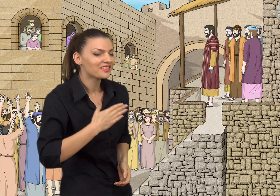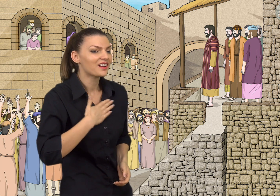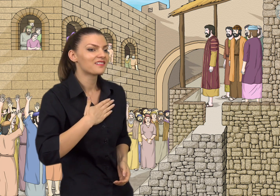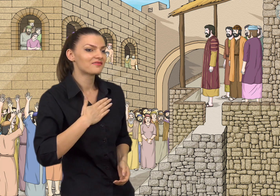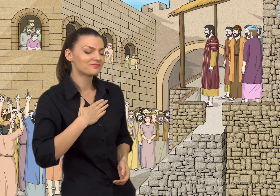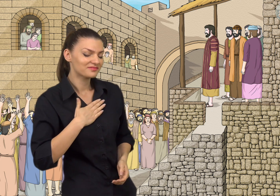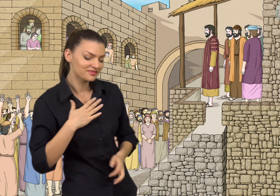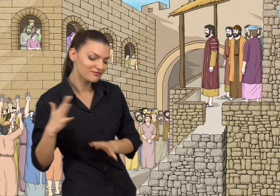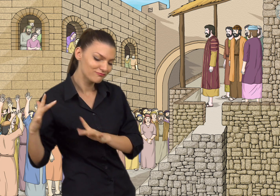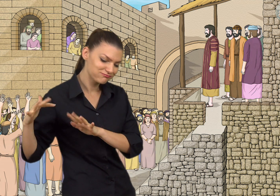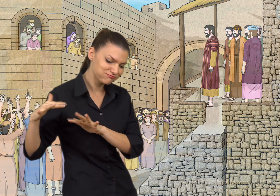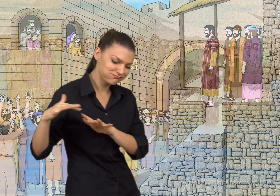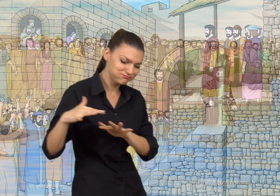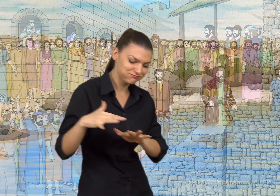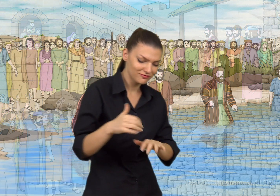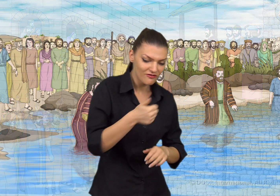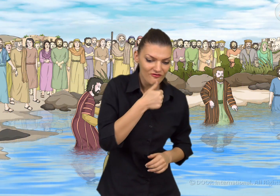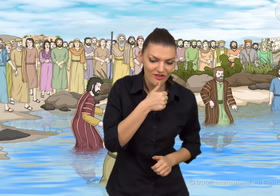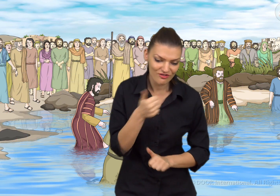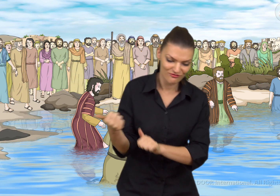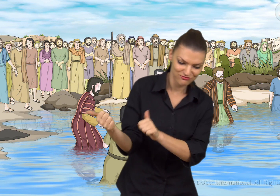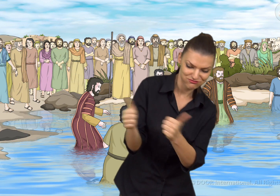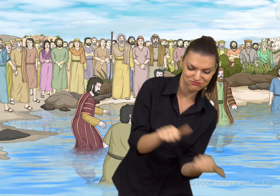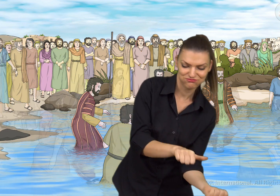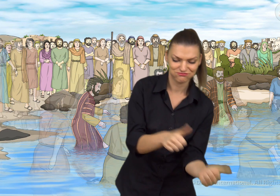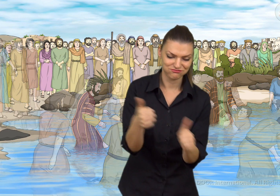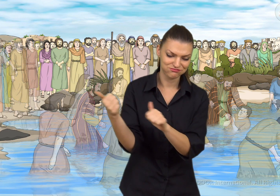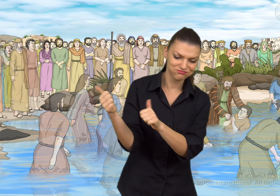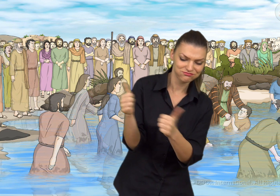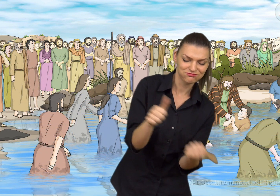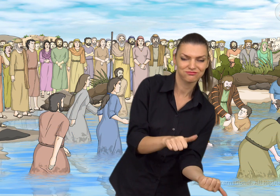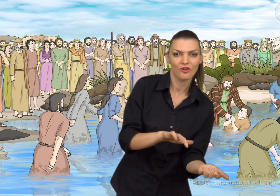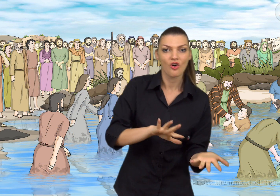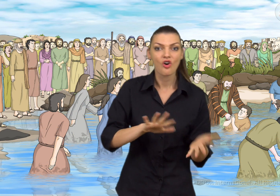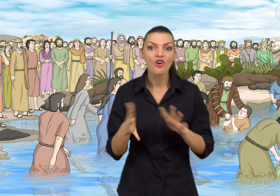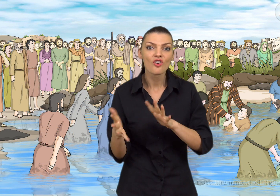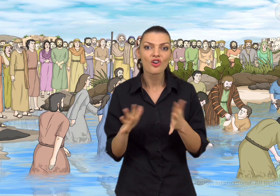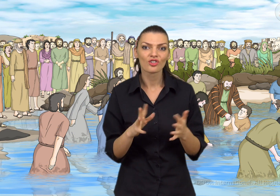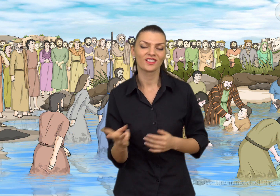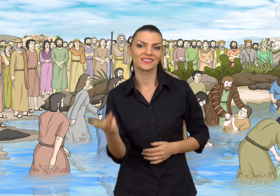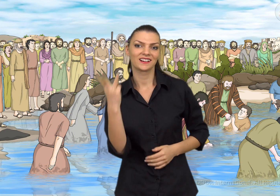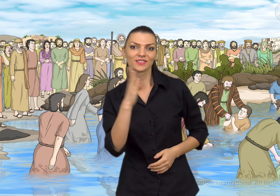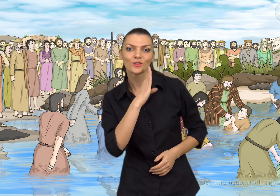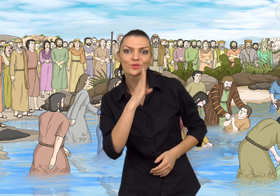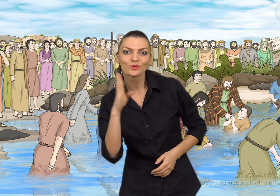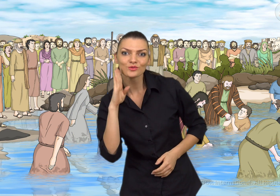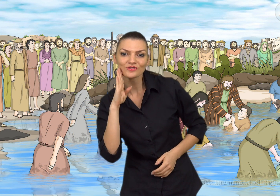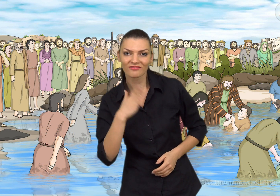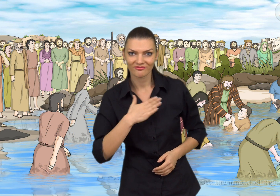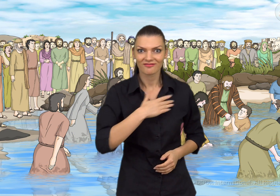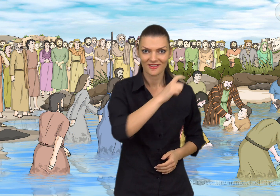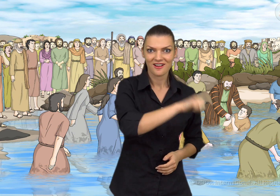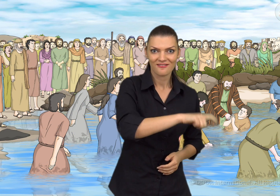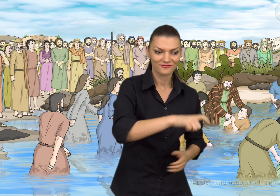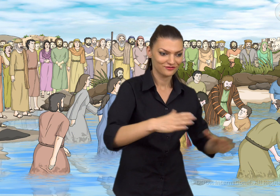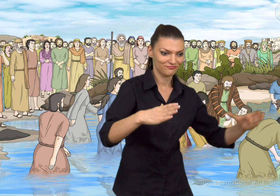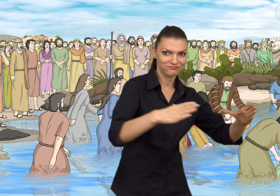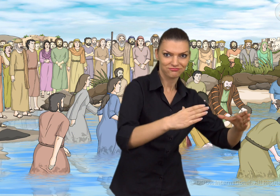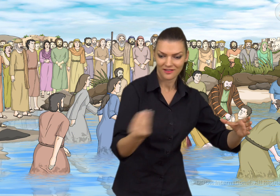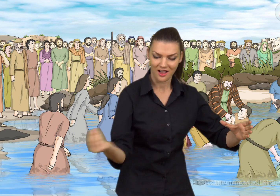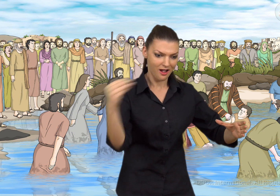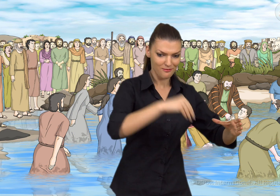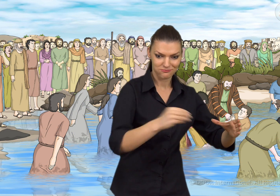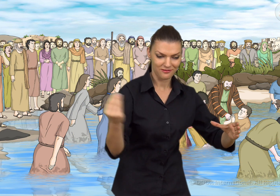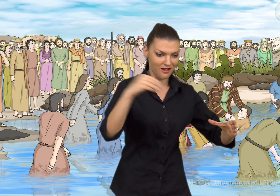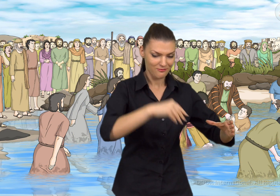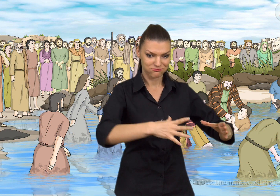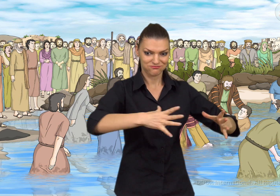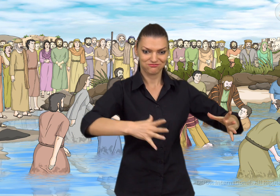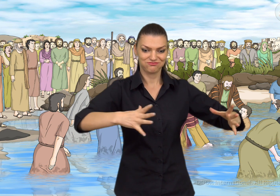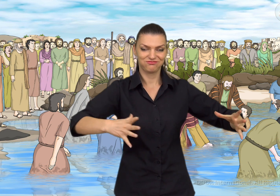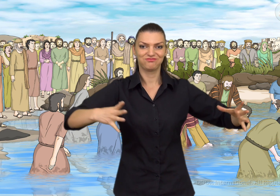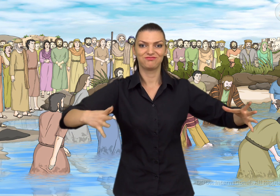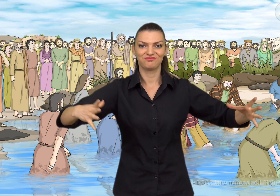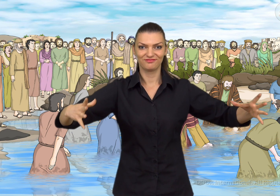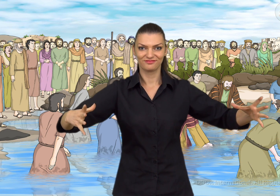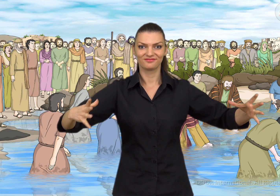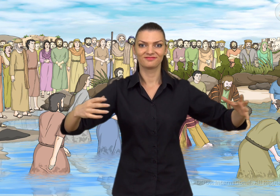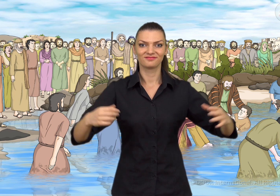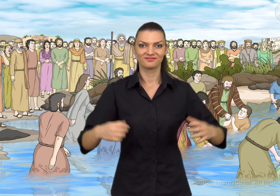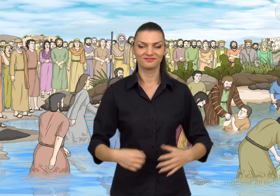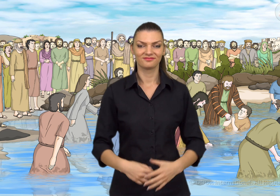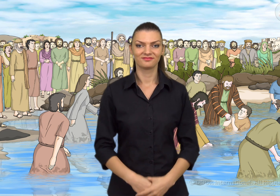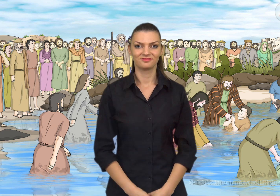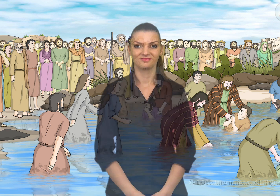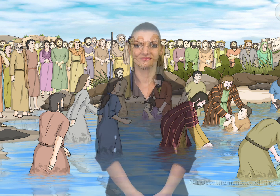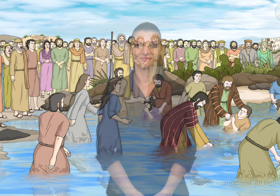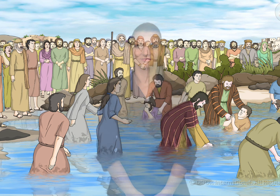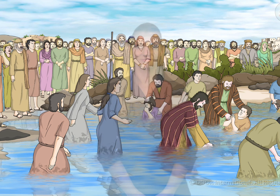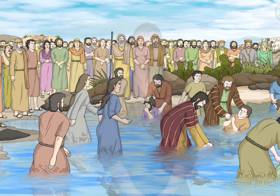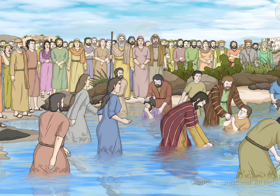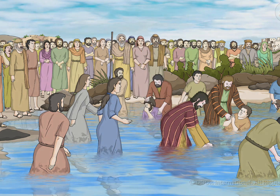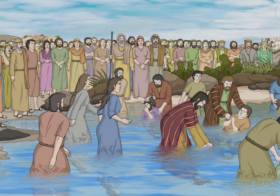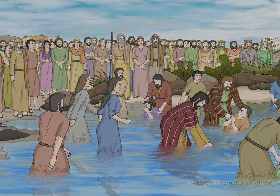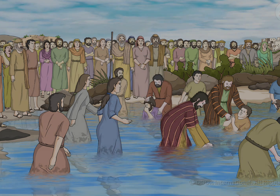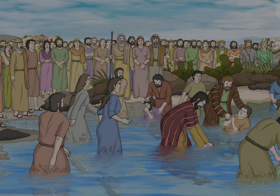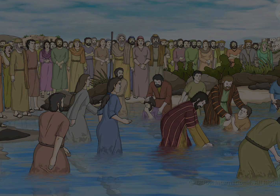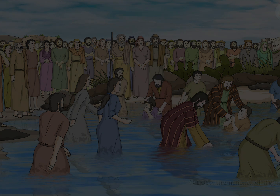Those who embraced his message were baptized, and about three thousand were added to the believers that day.